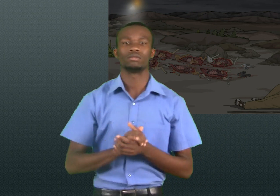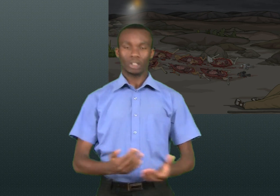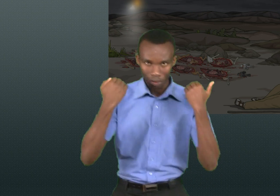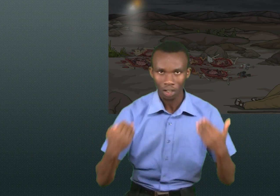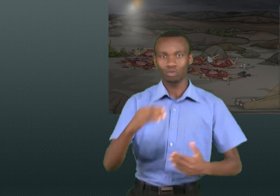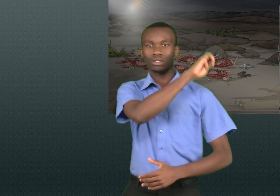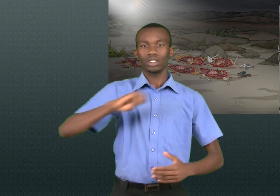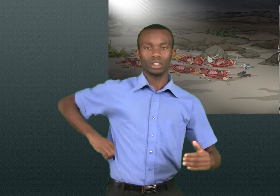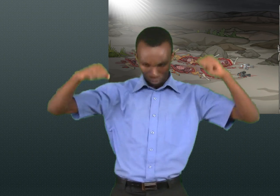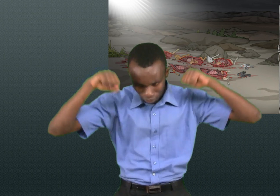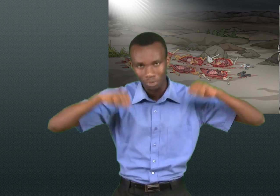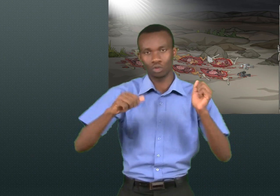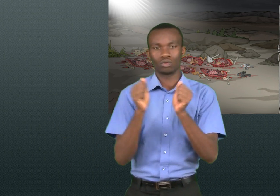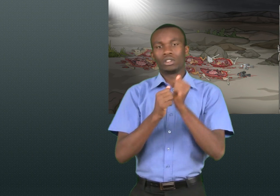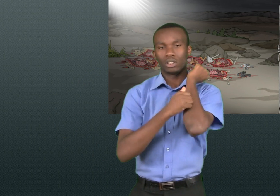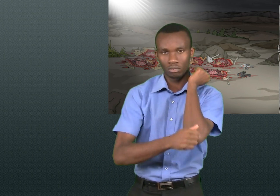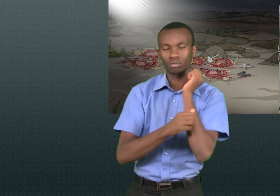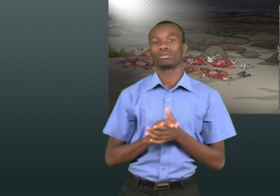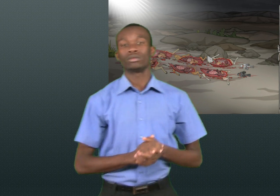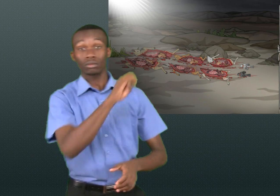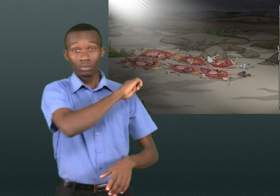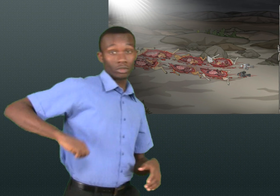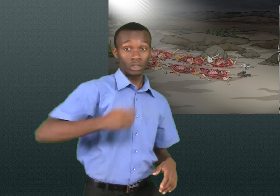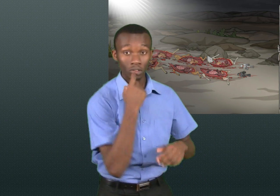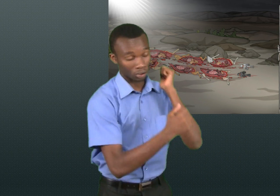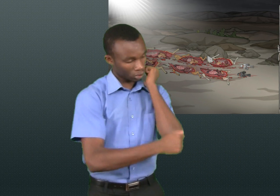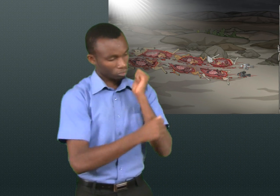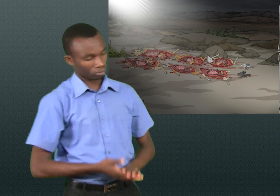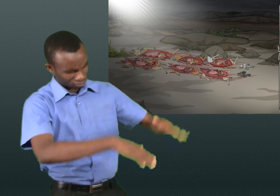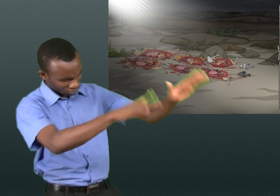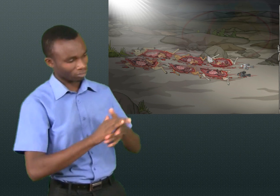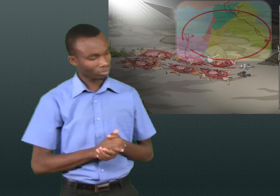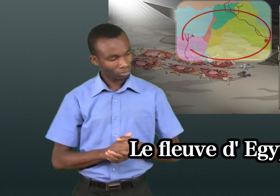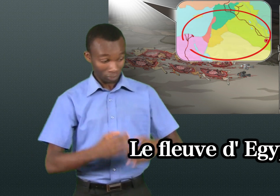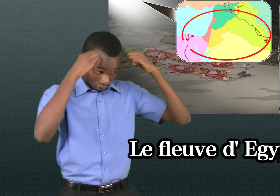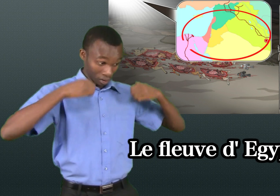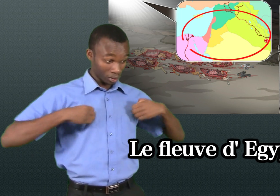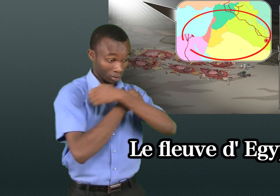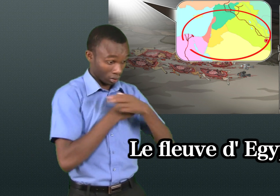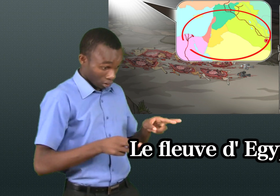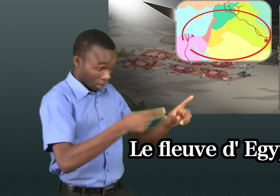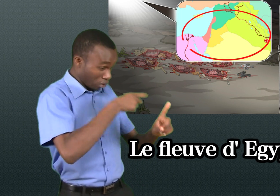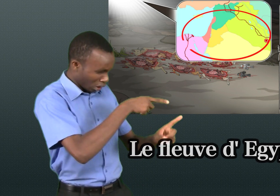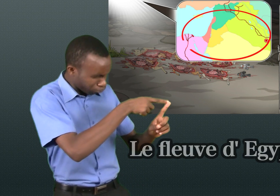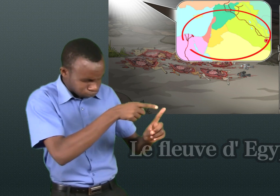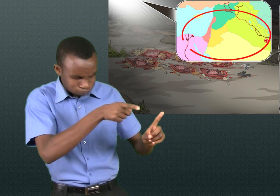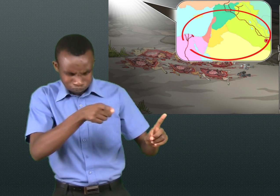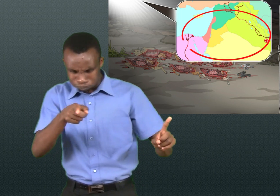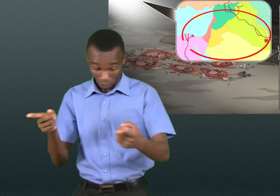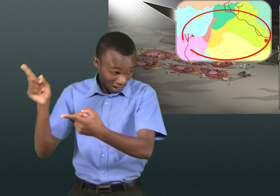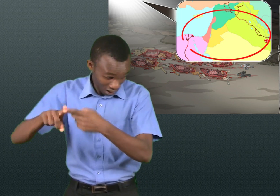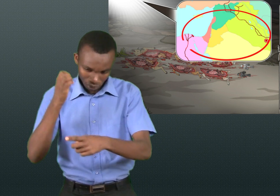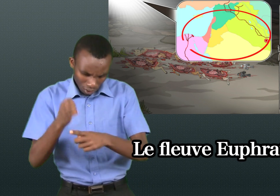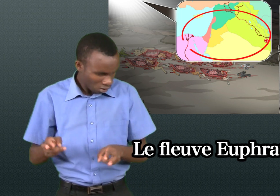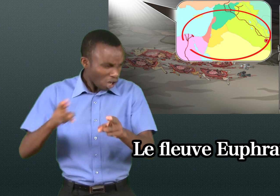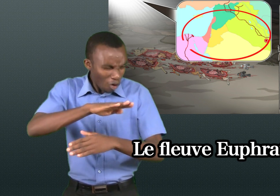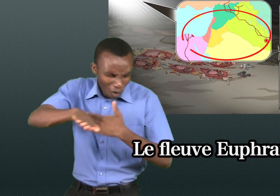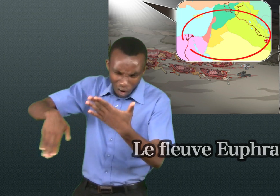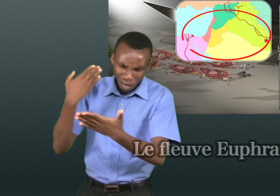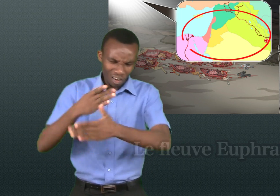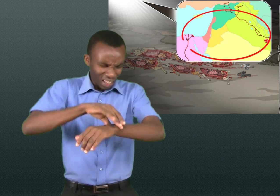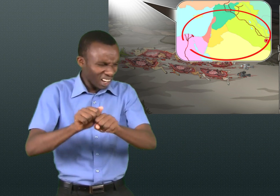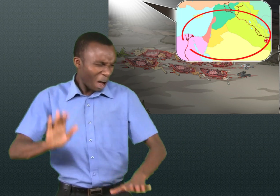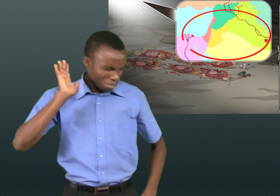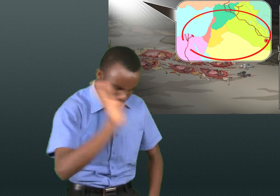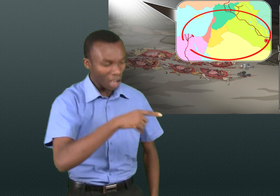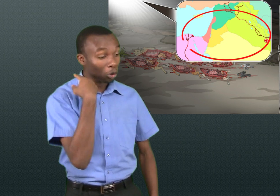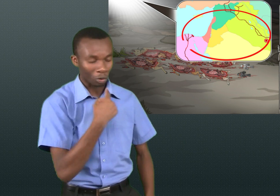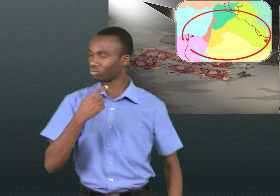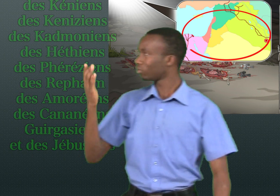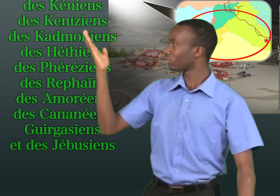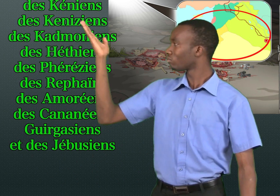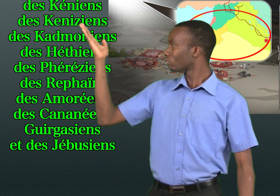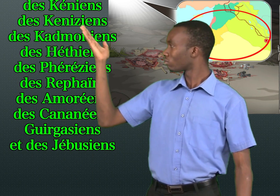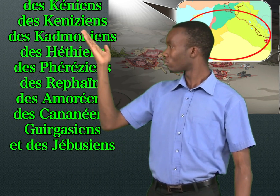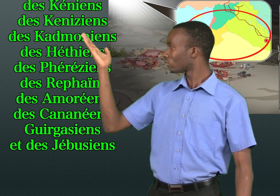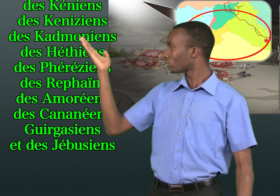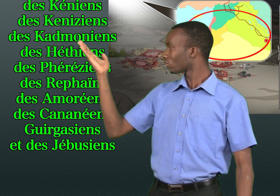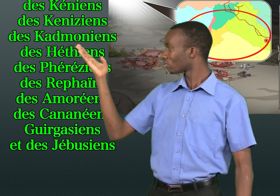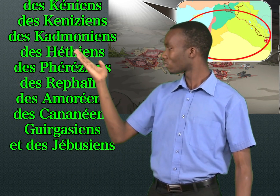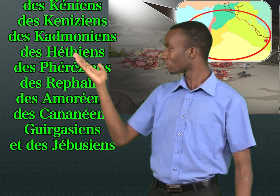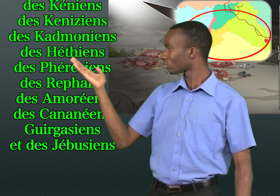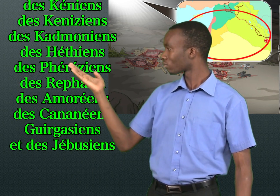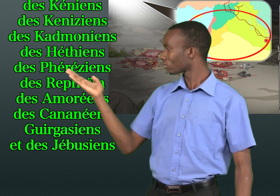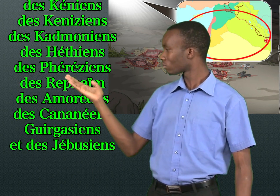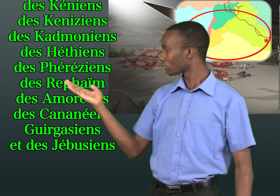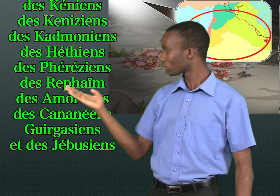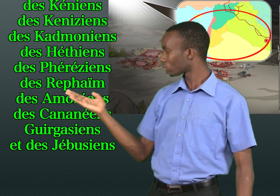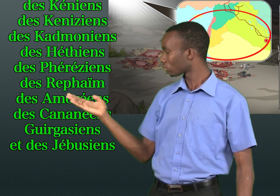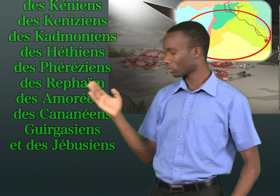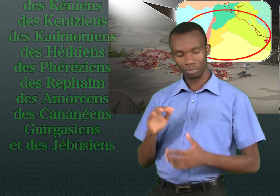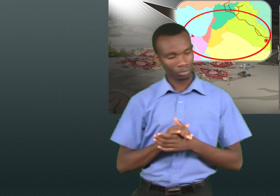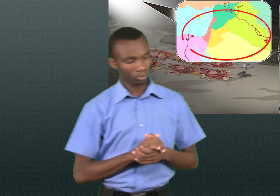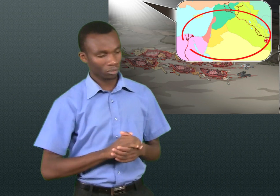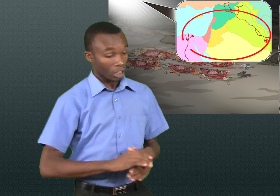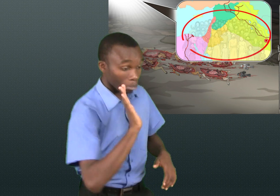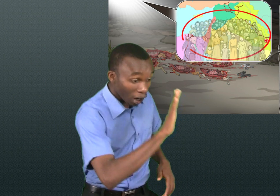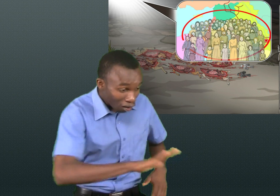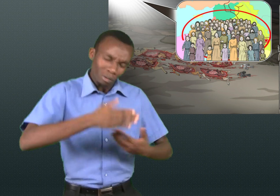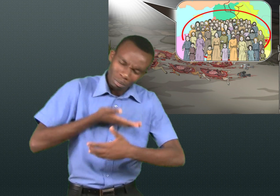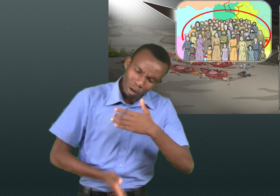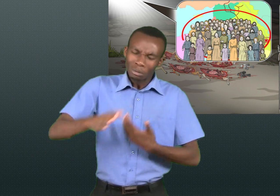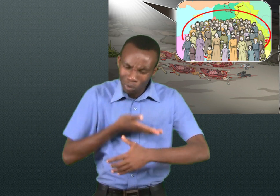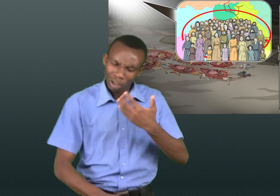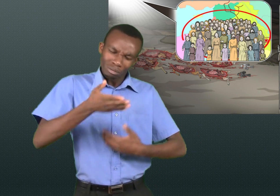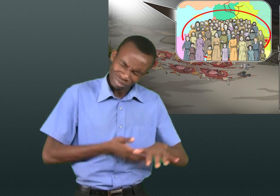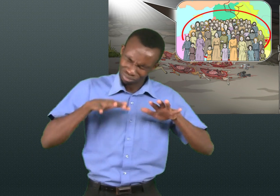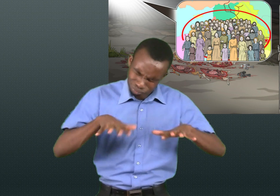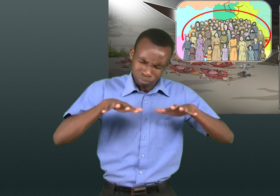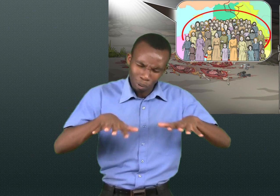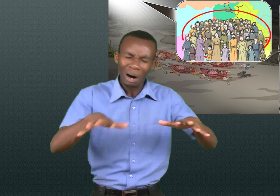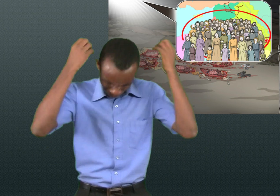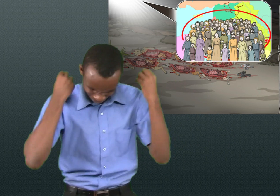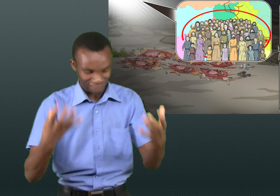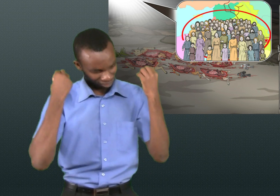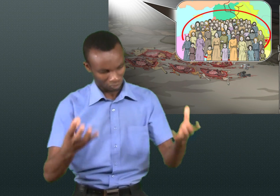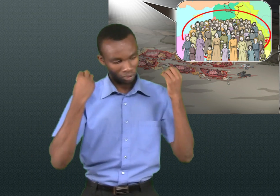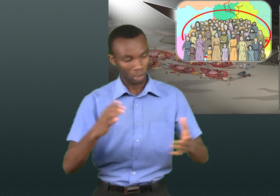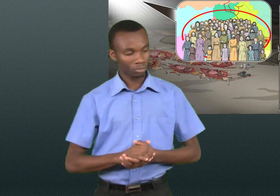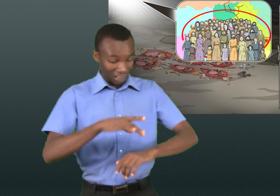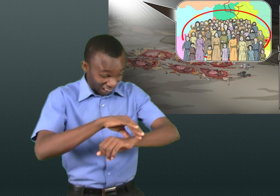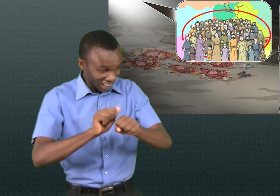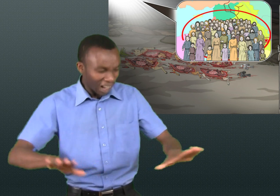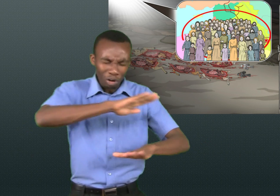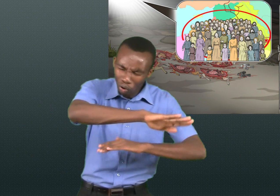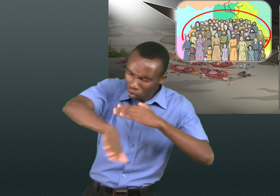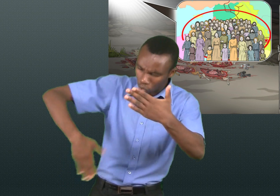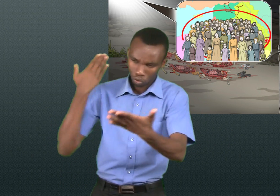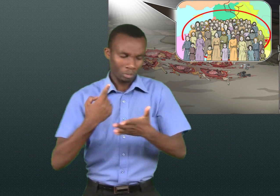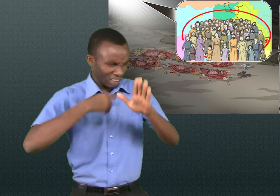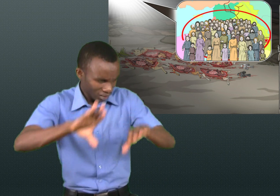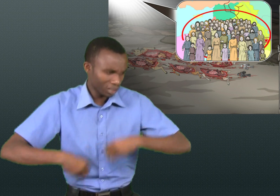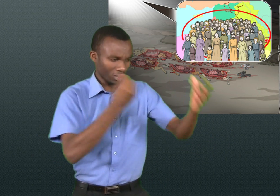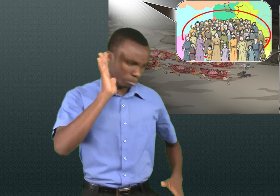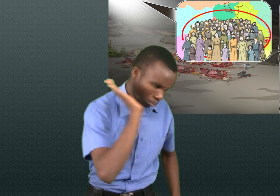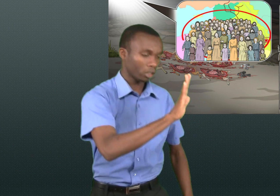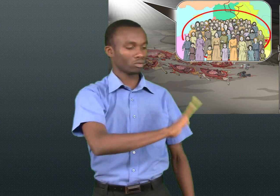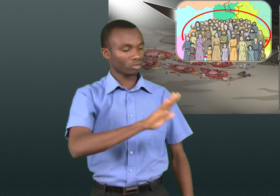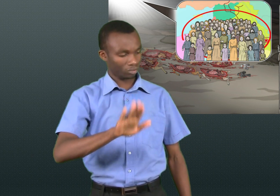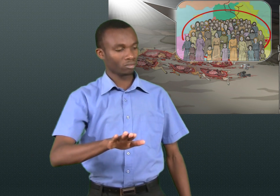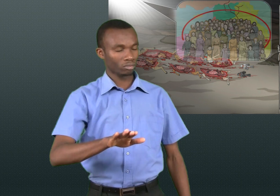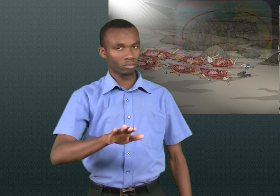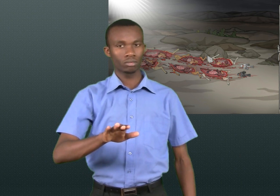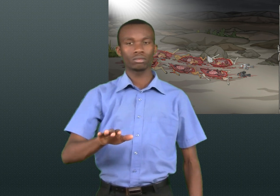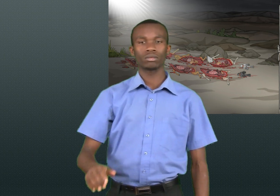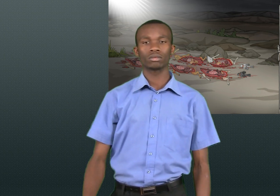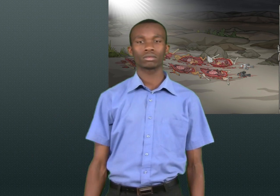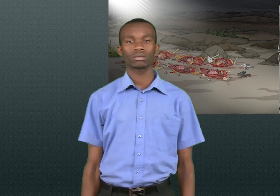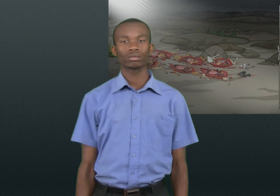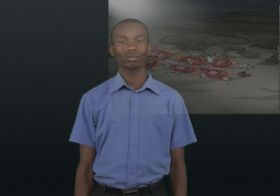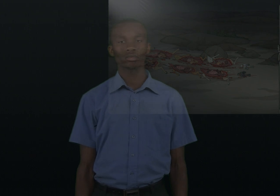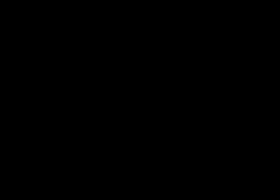On that day the LORD made a covenant with Abram, saying, “To your descendants I have given this land—from the river of Egypt to the great River Euphrates— the land of the Kenites, Kenizzites, Kadmonites, Hittites, Perizzites, Rephaites, Amorites, Canaanites, Girgashites, and Jebusites.”